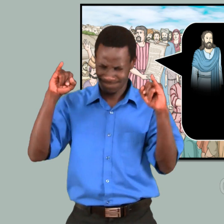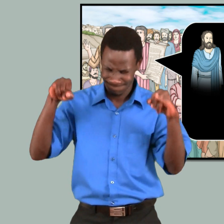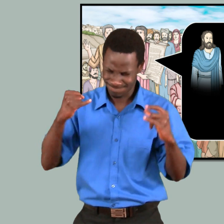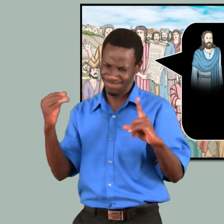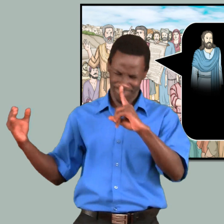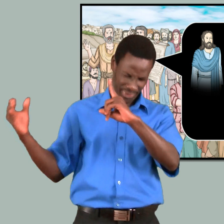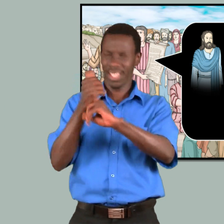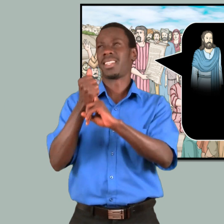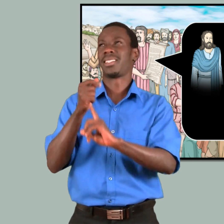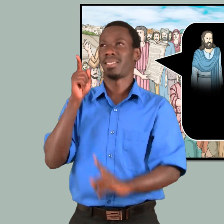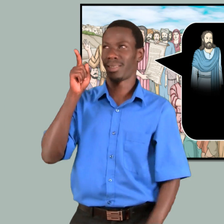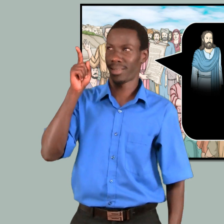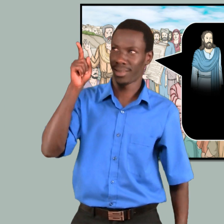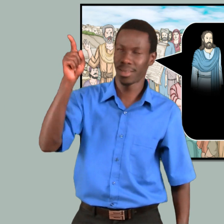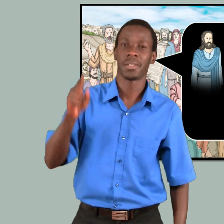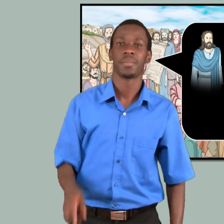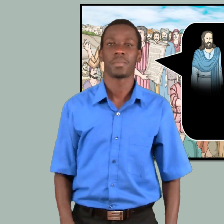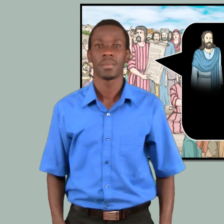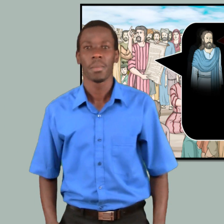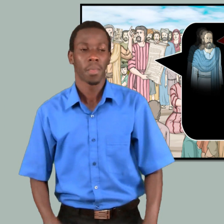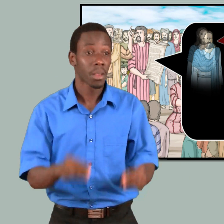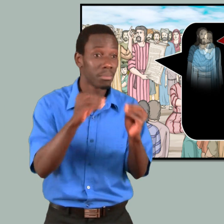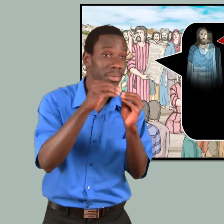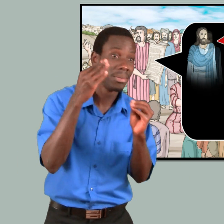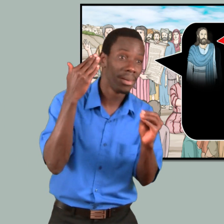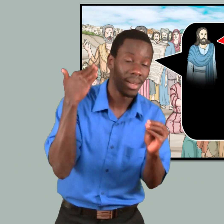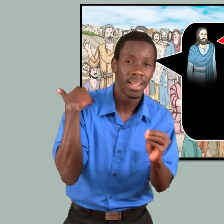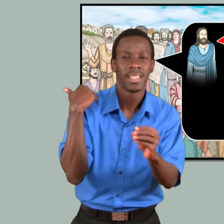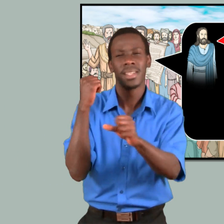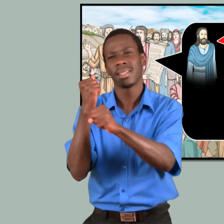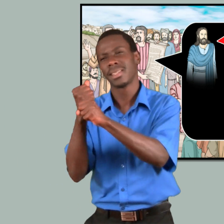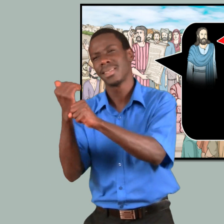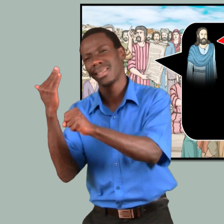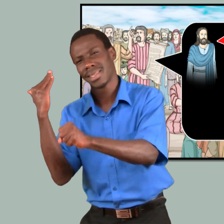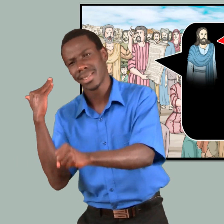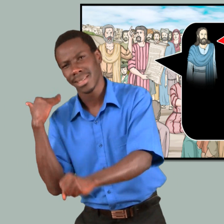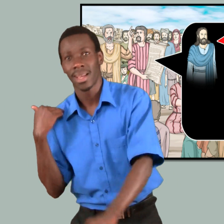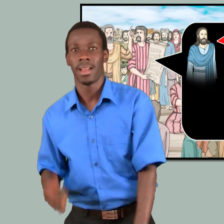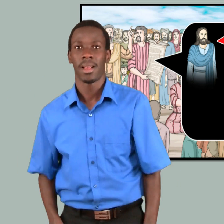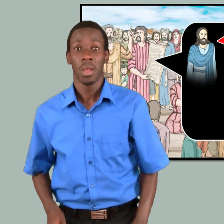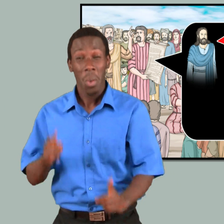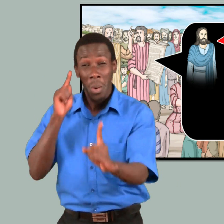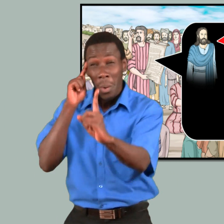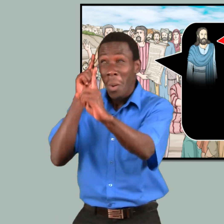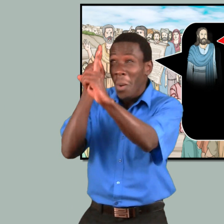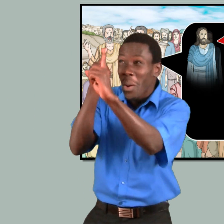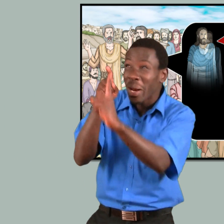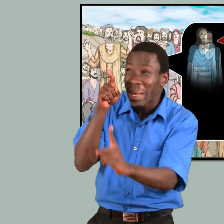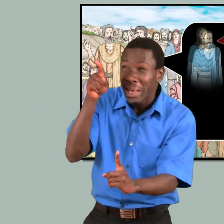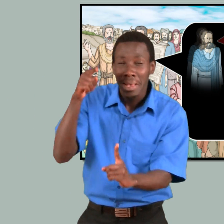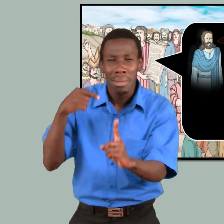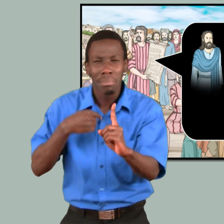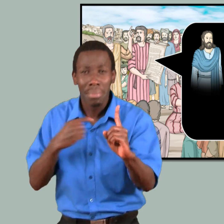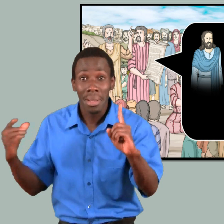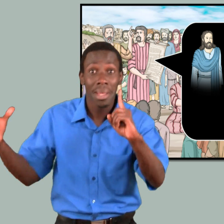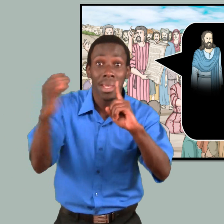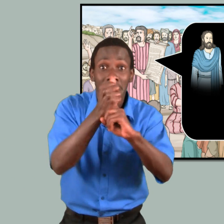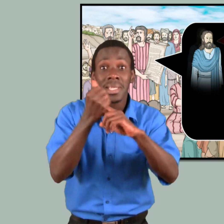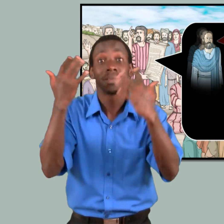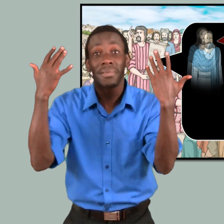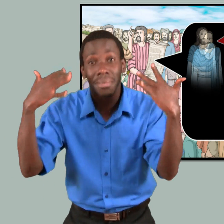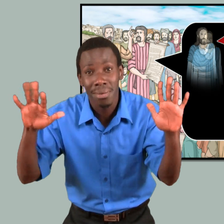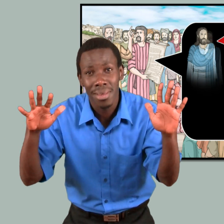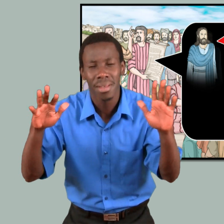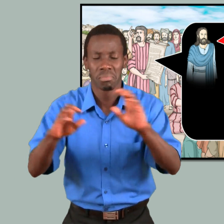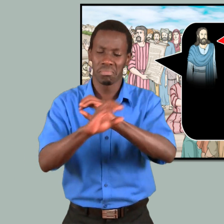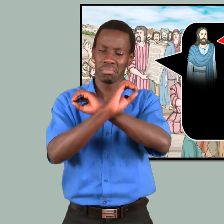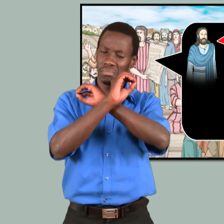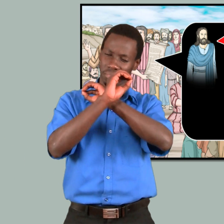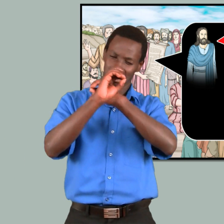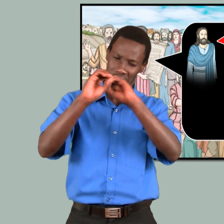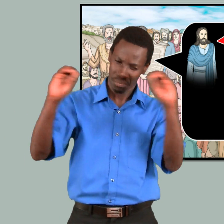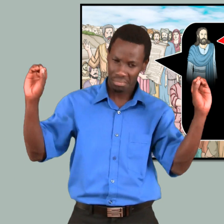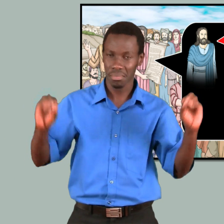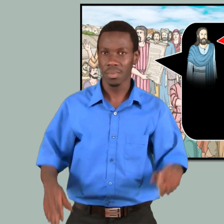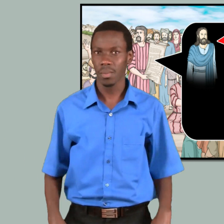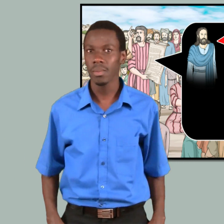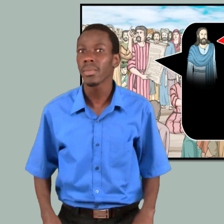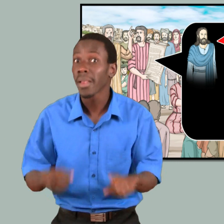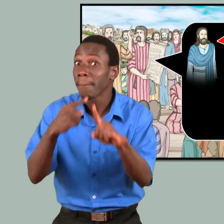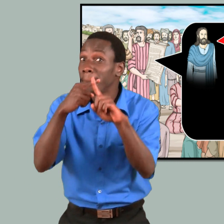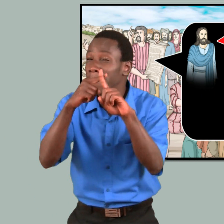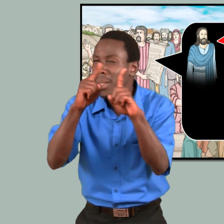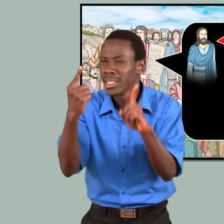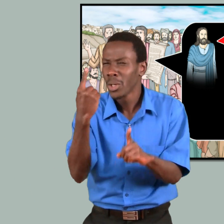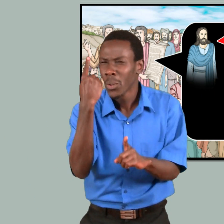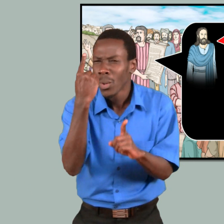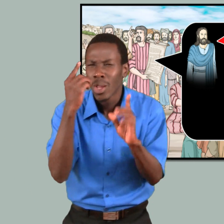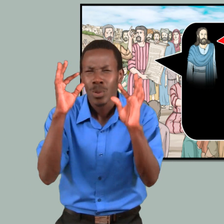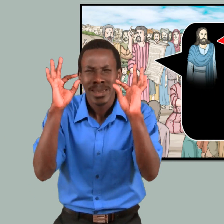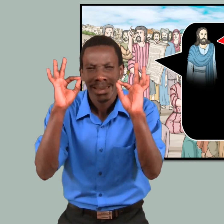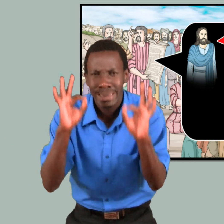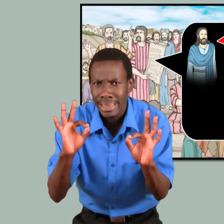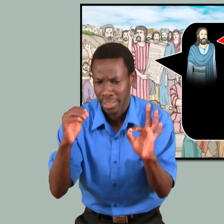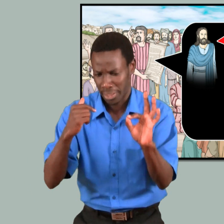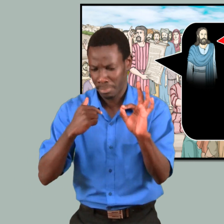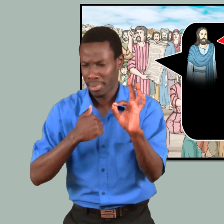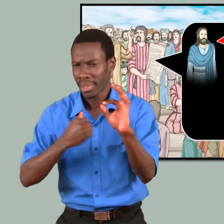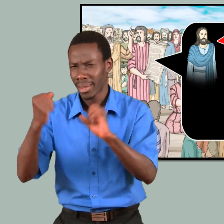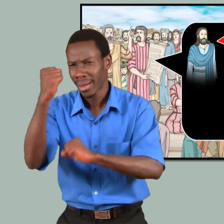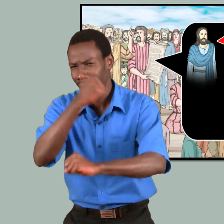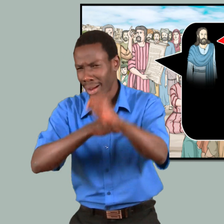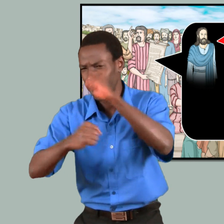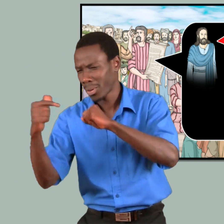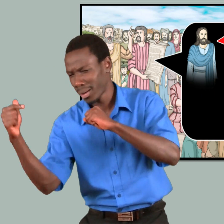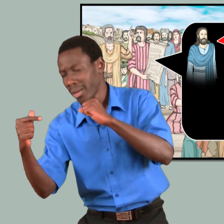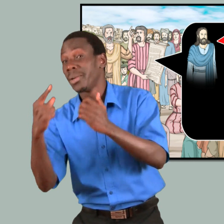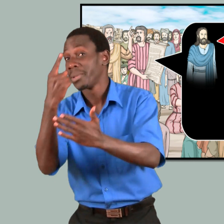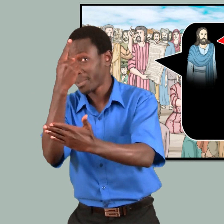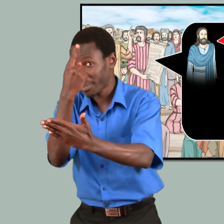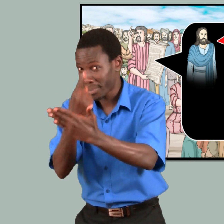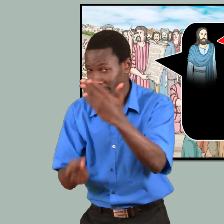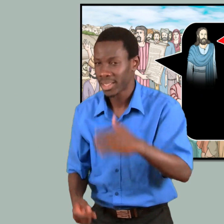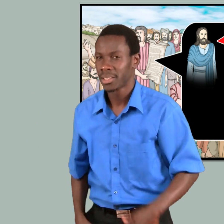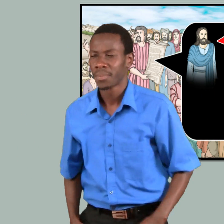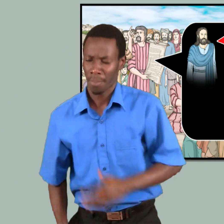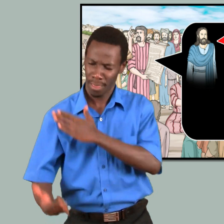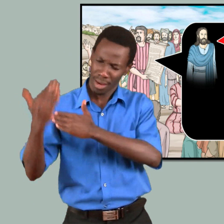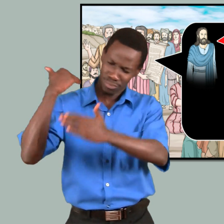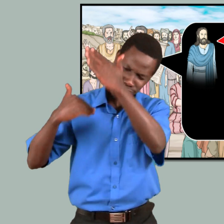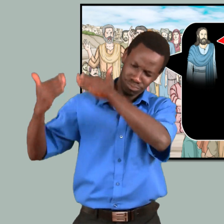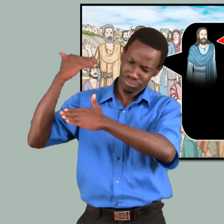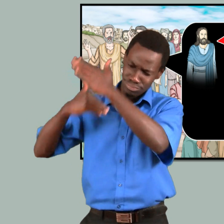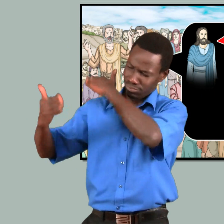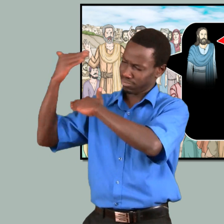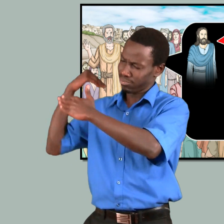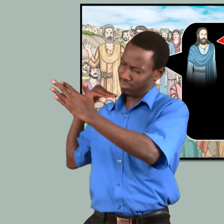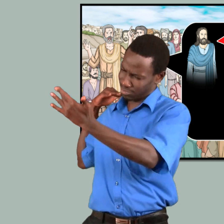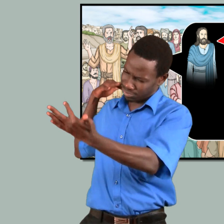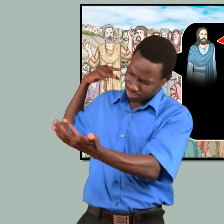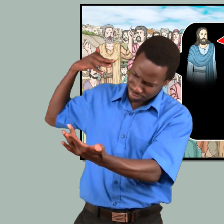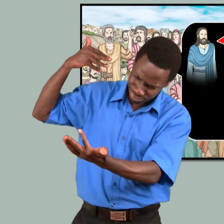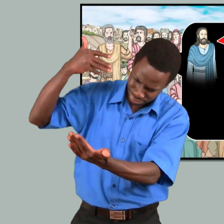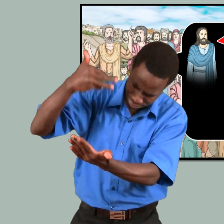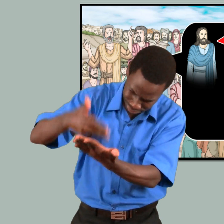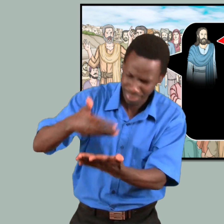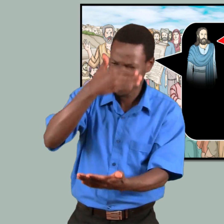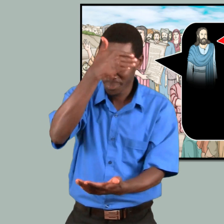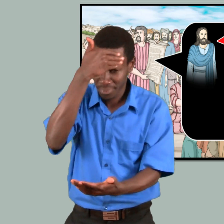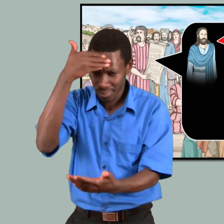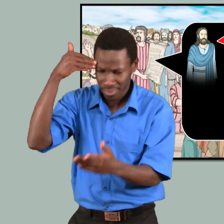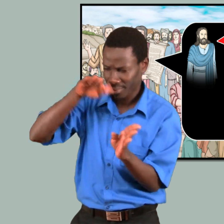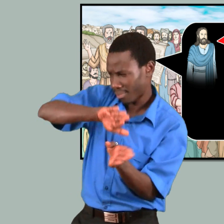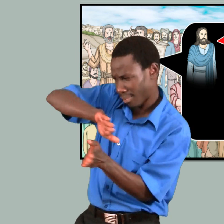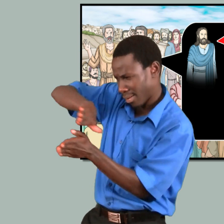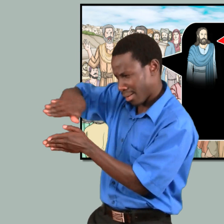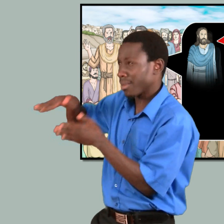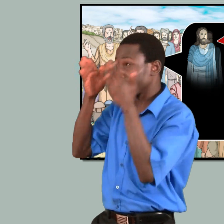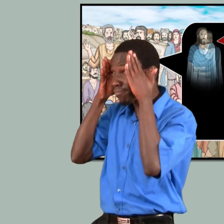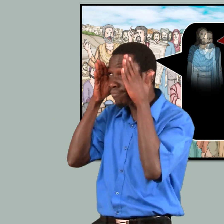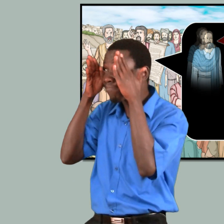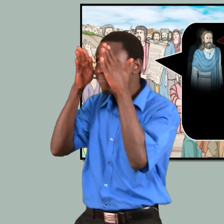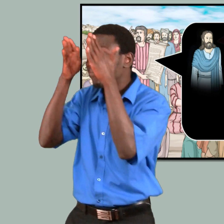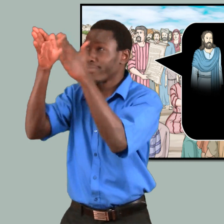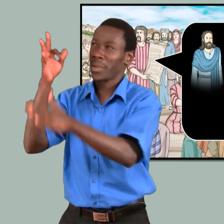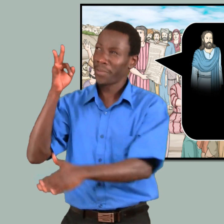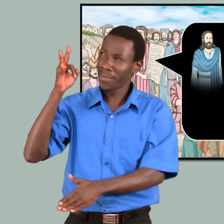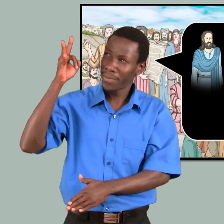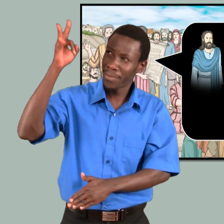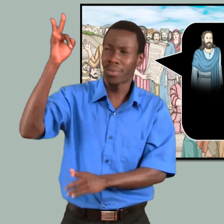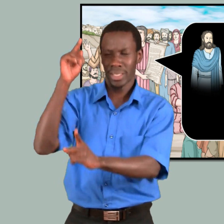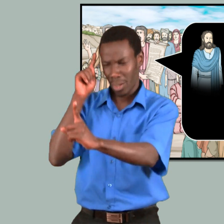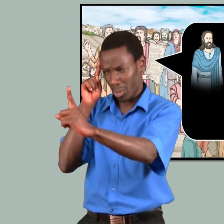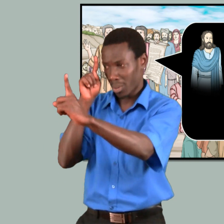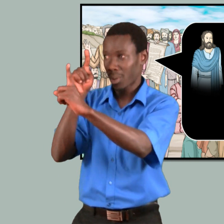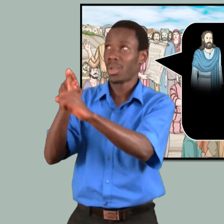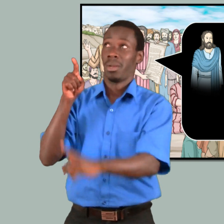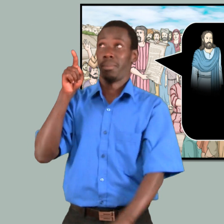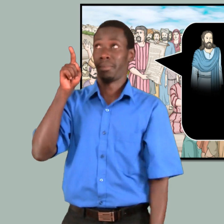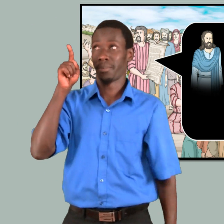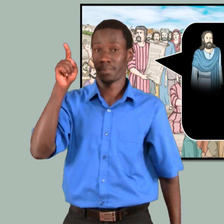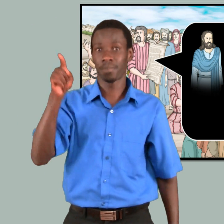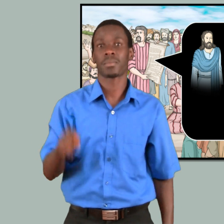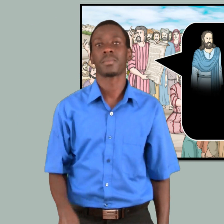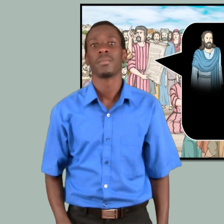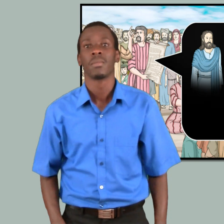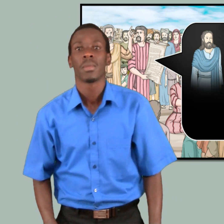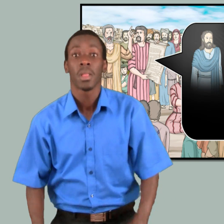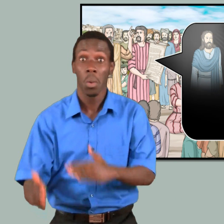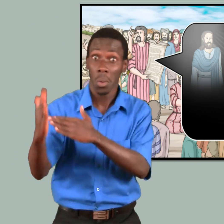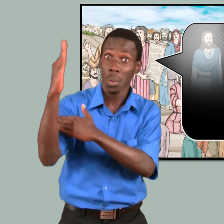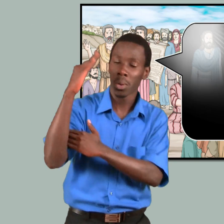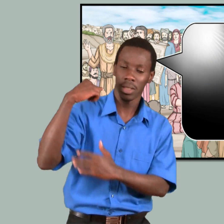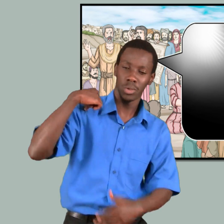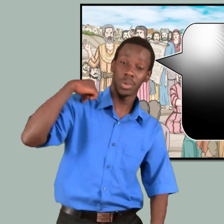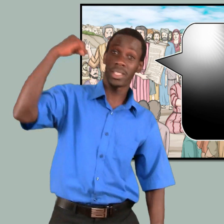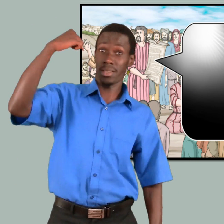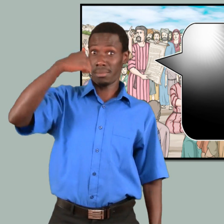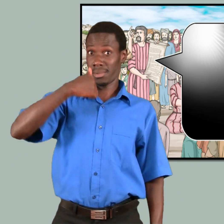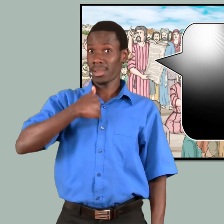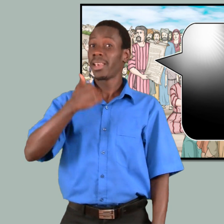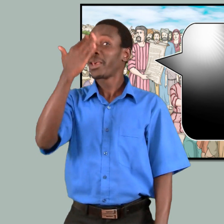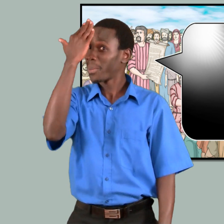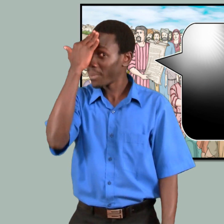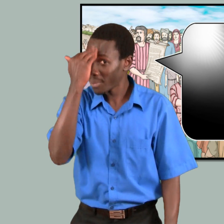Brothers, I do not consider myself yet to have taken hold of it.